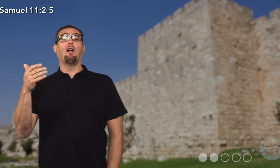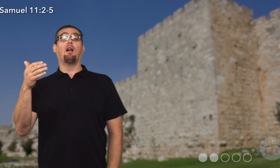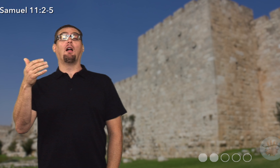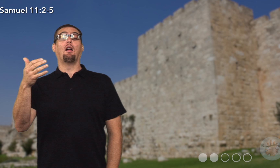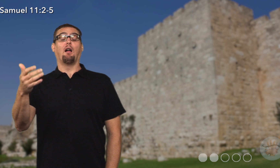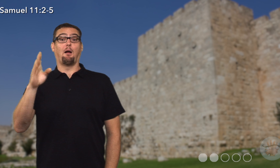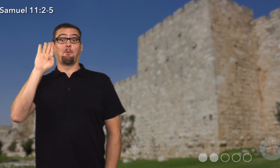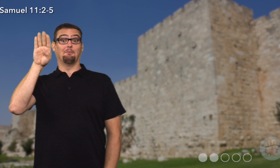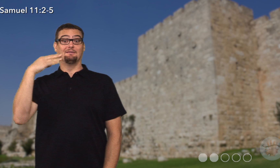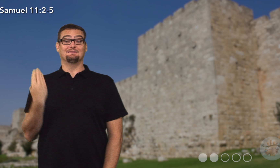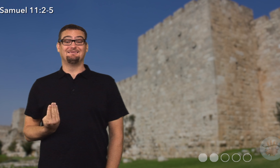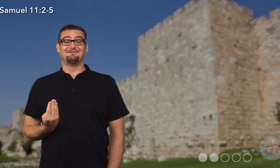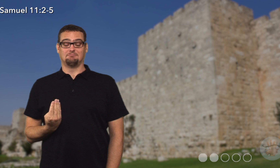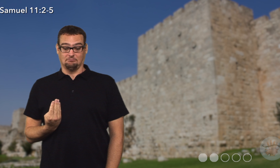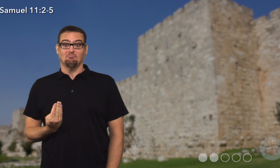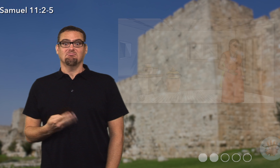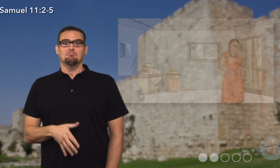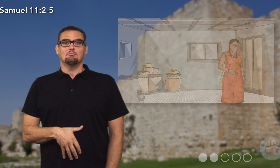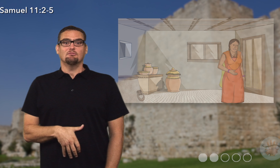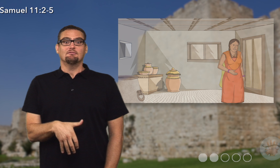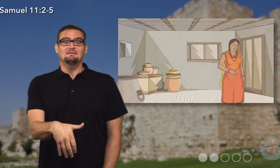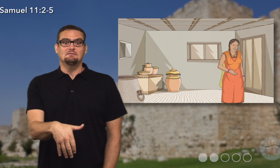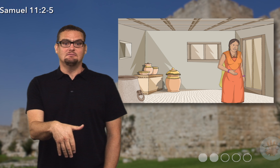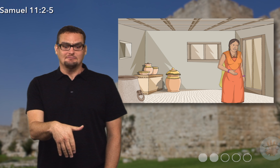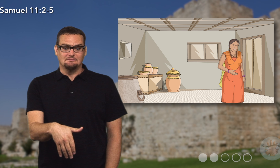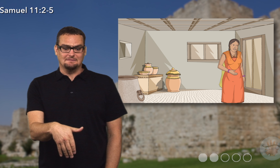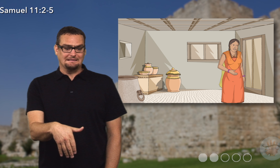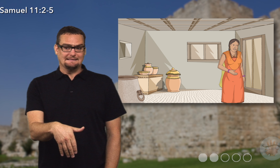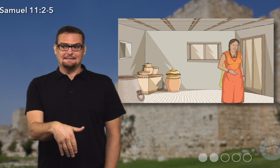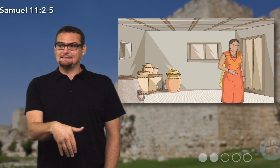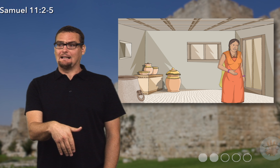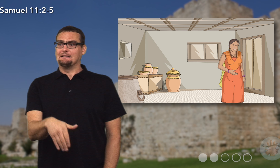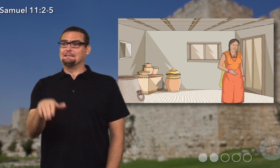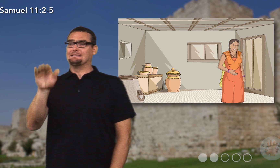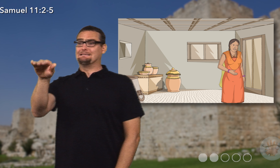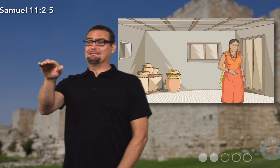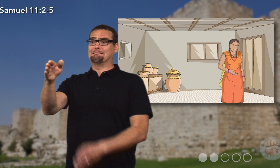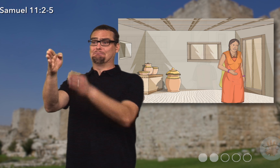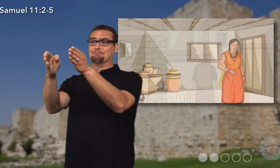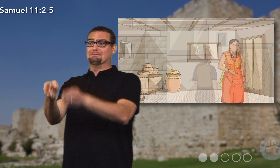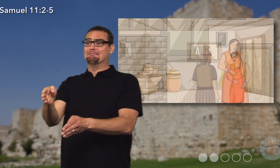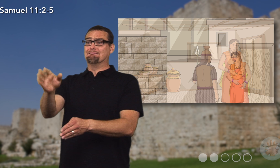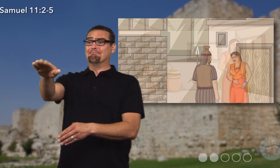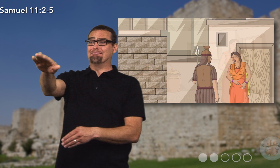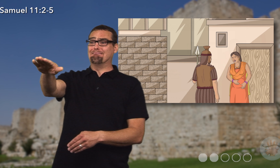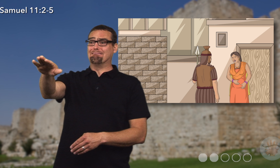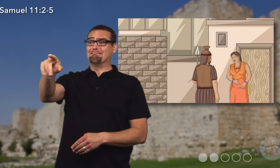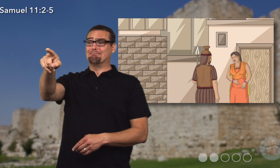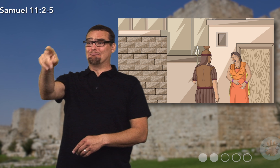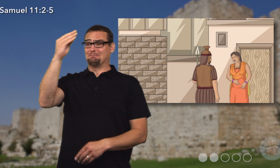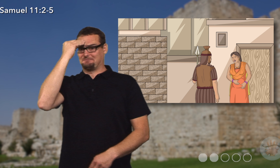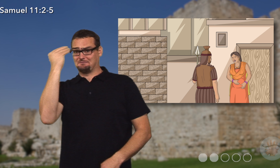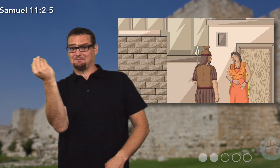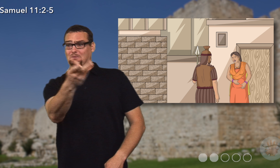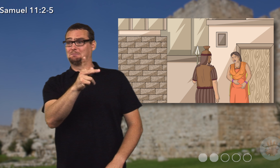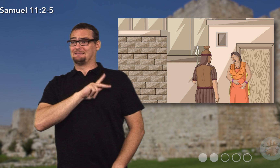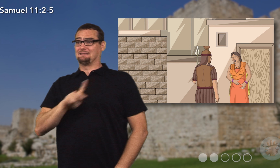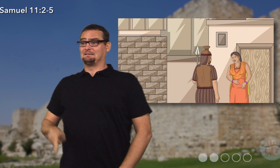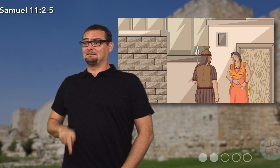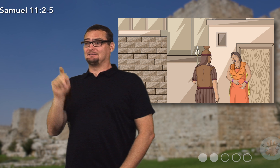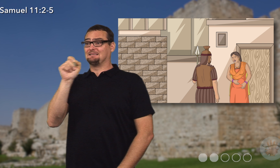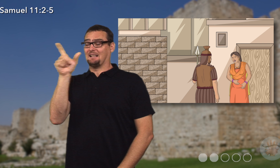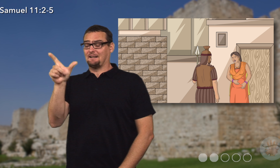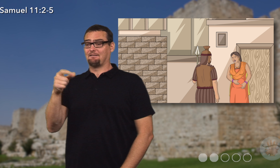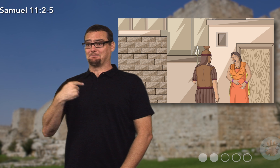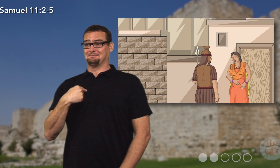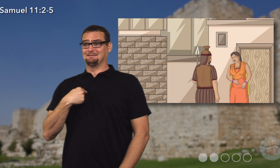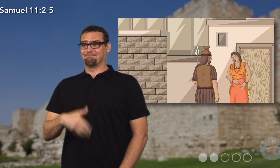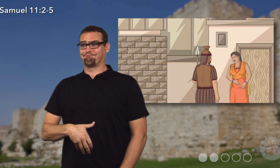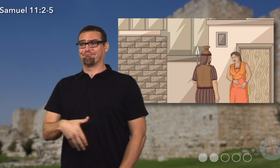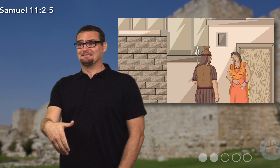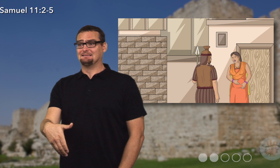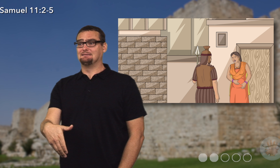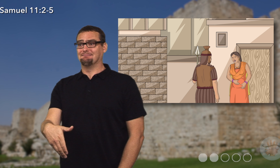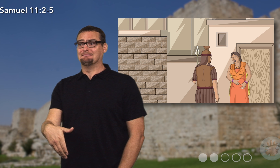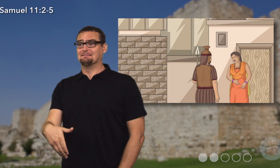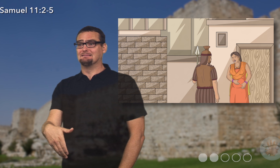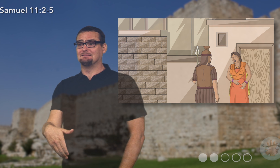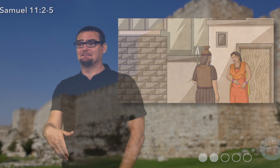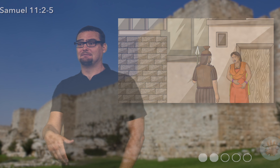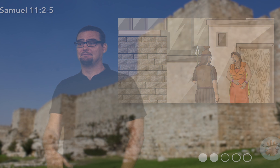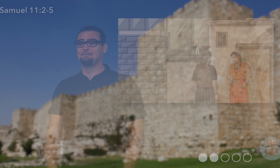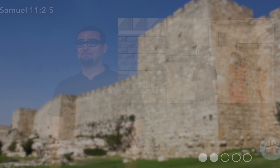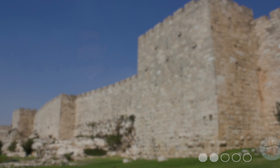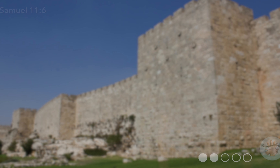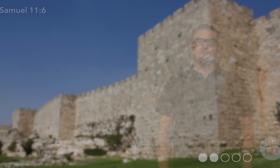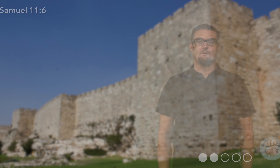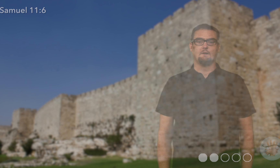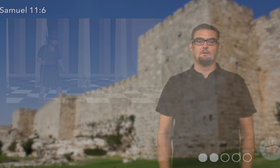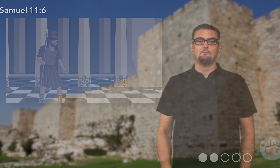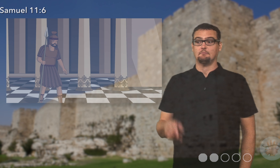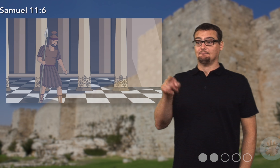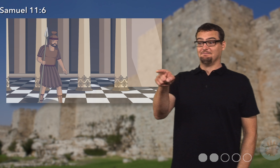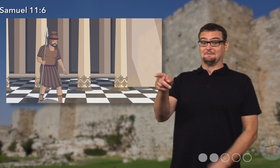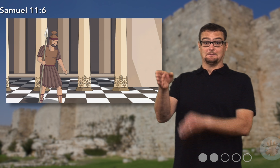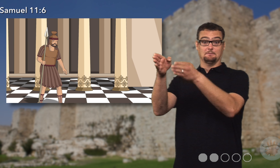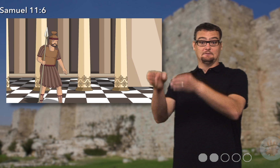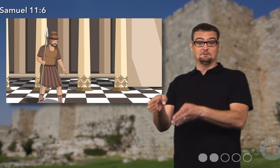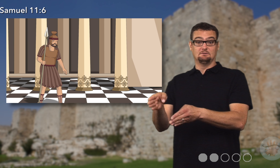And the woman conceived and sent word to David, saying, “I am pregnant.”